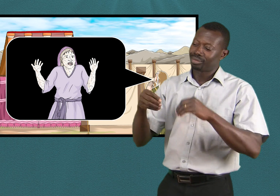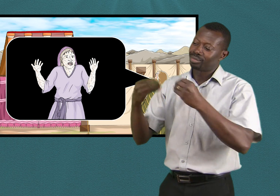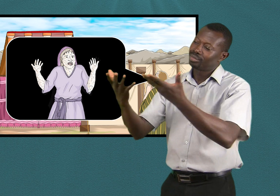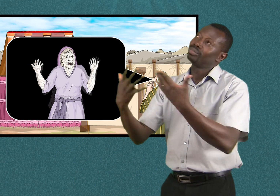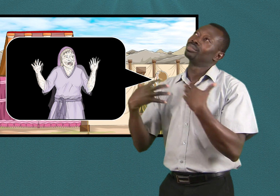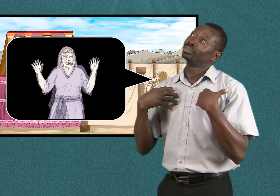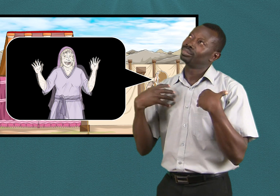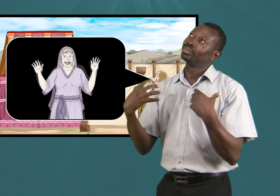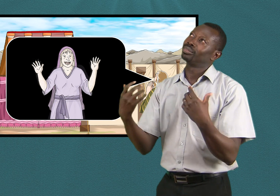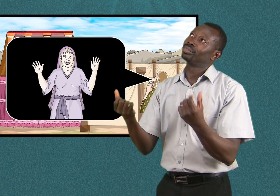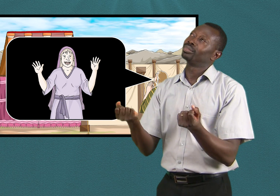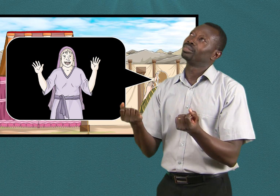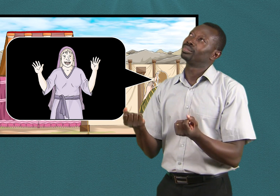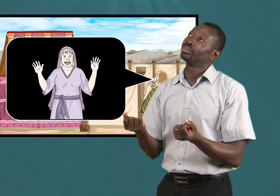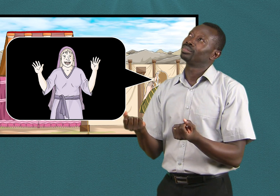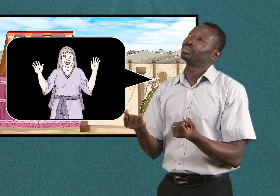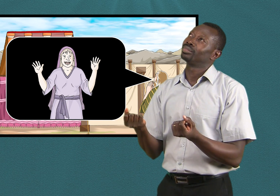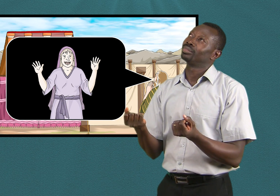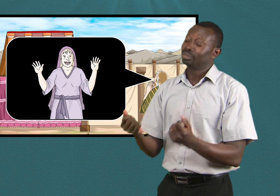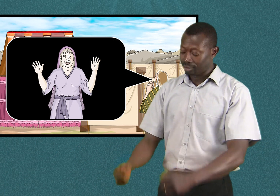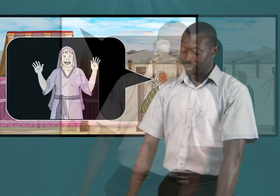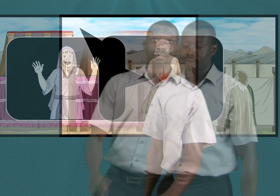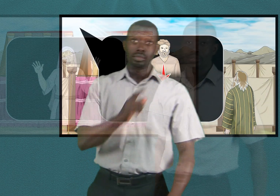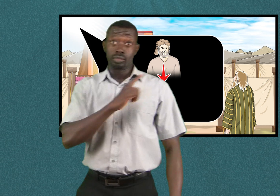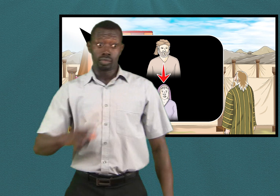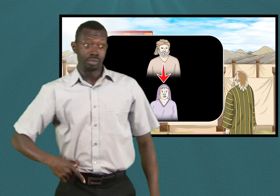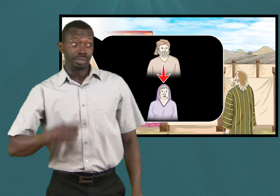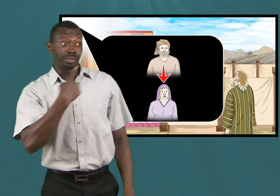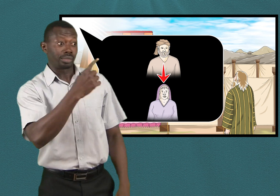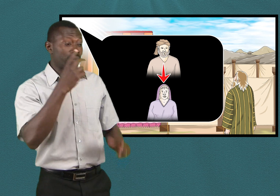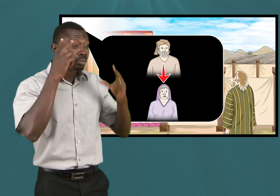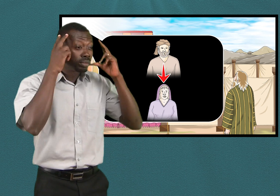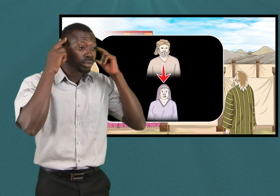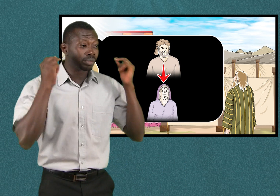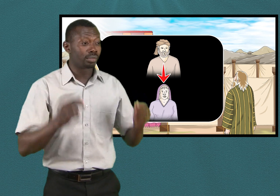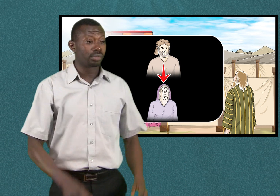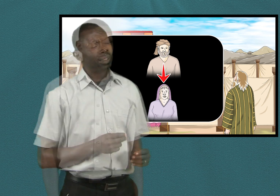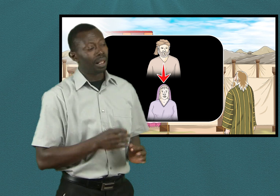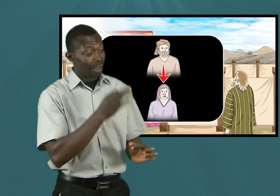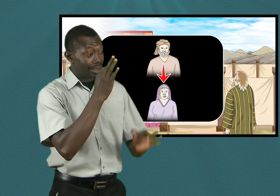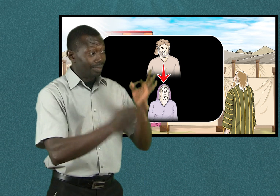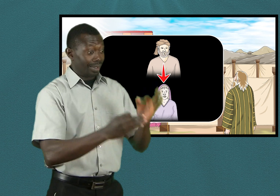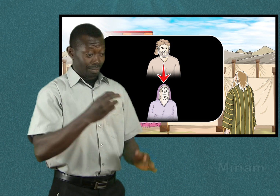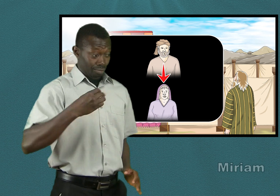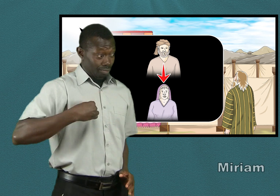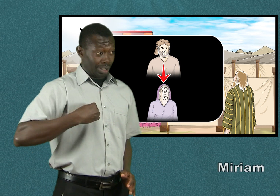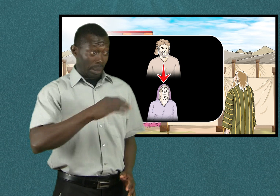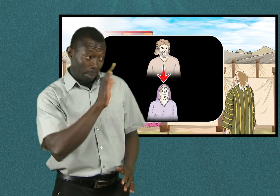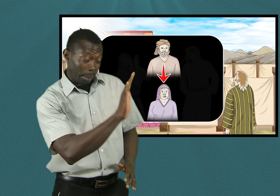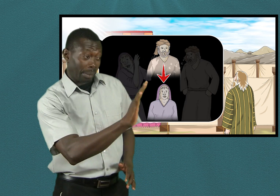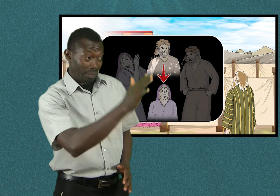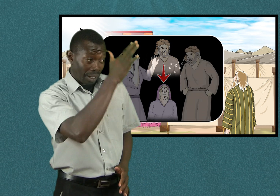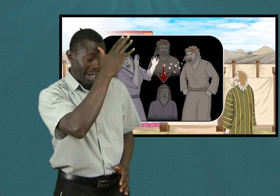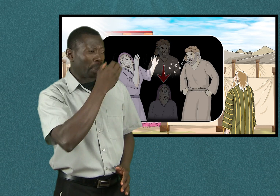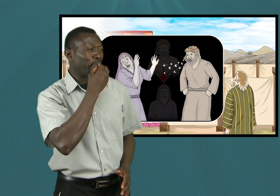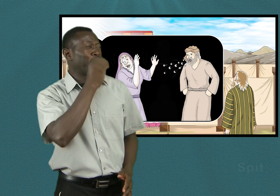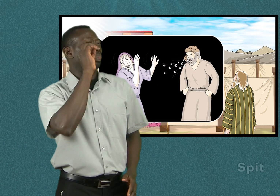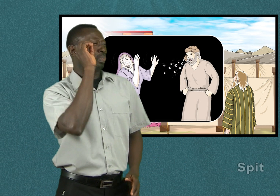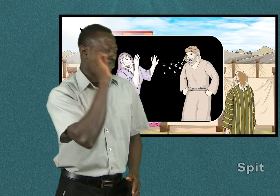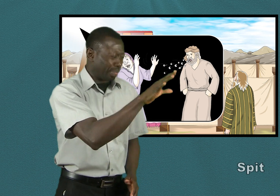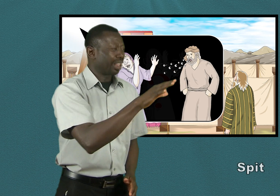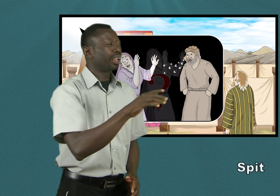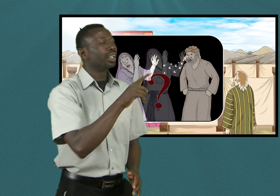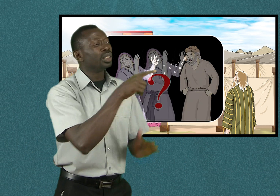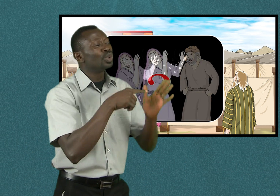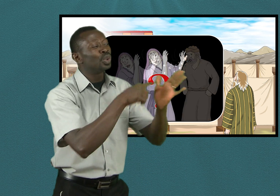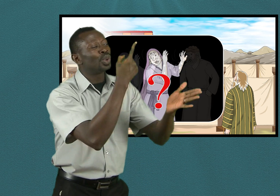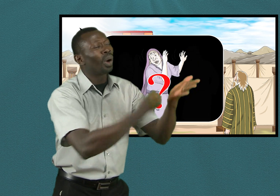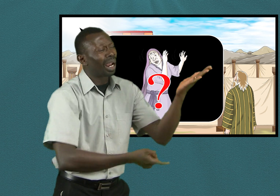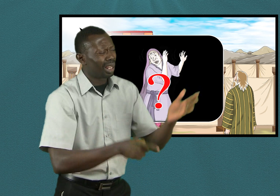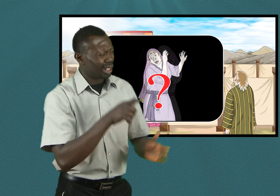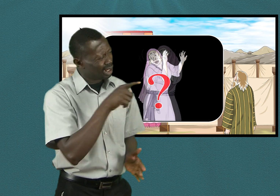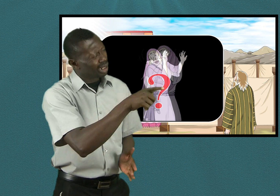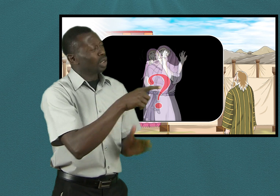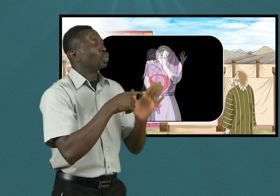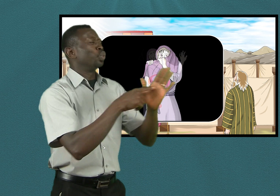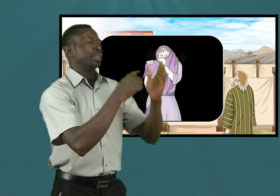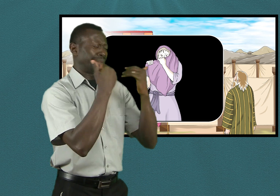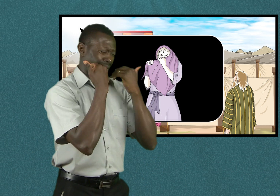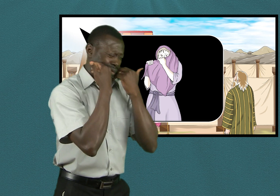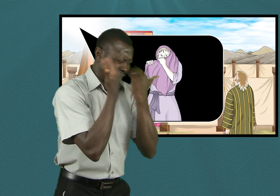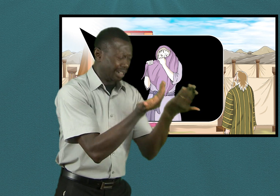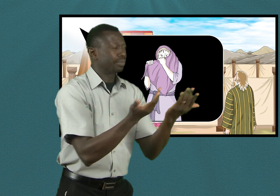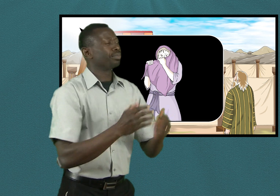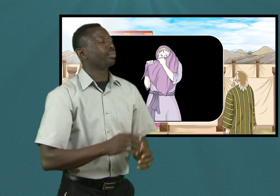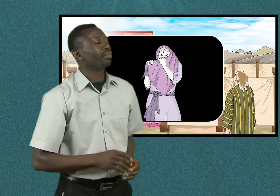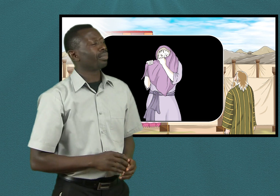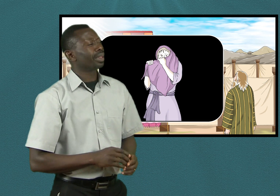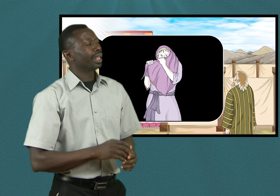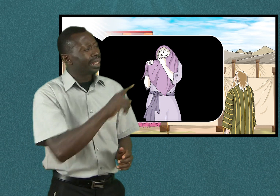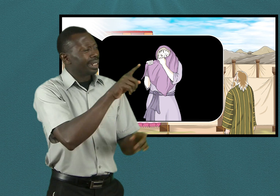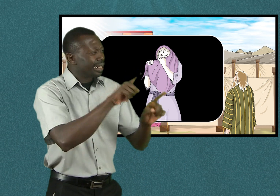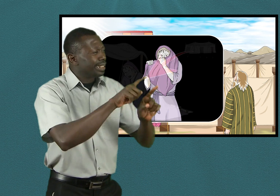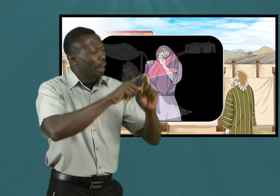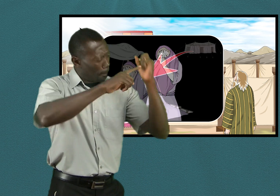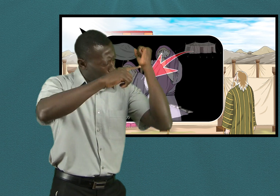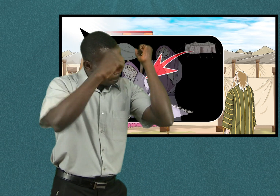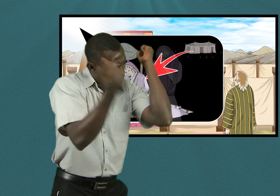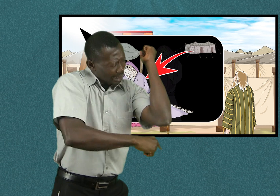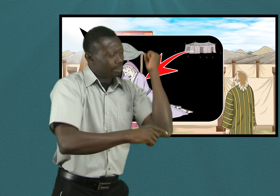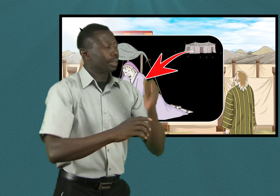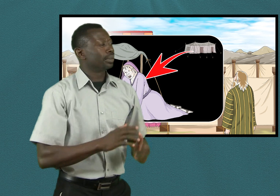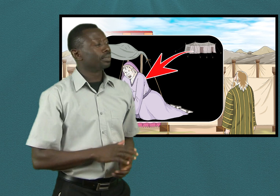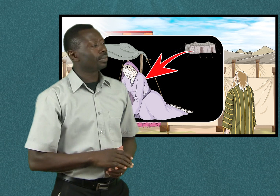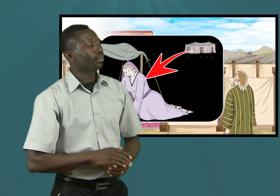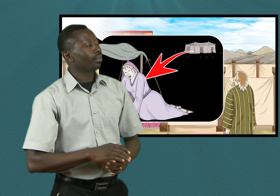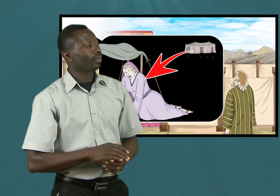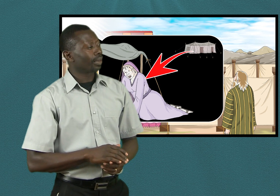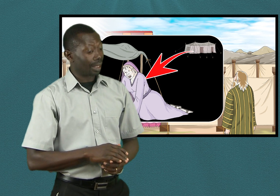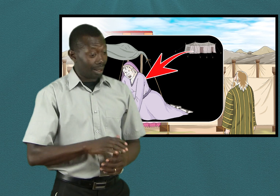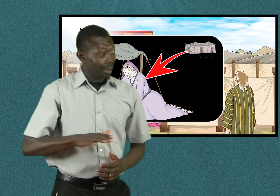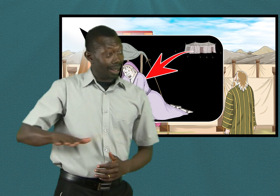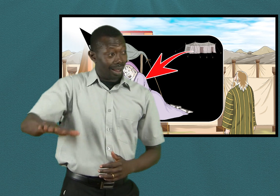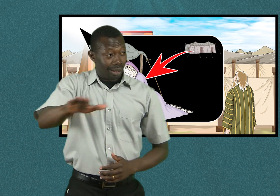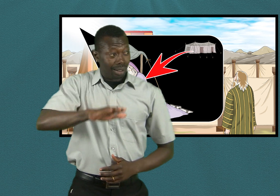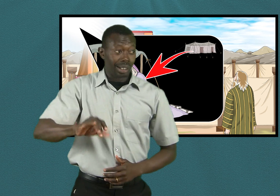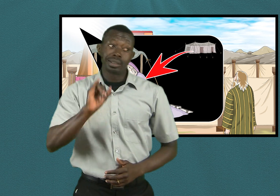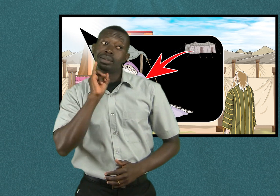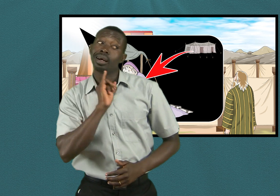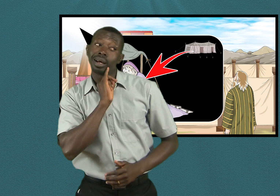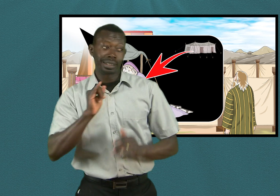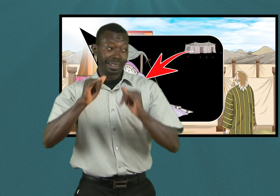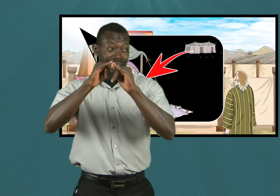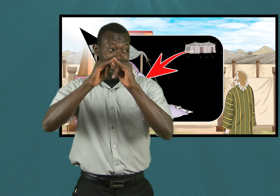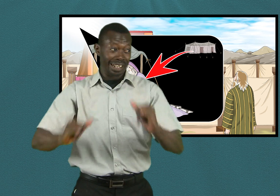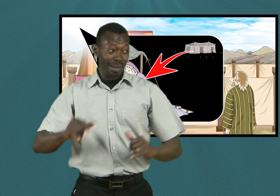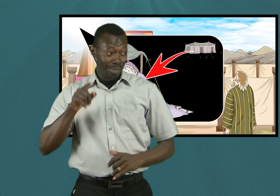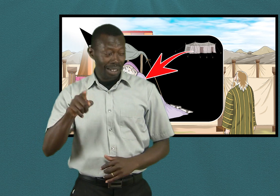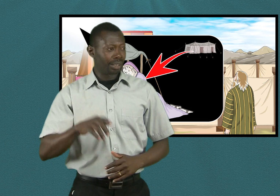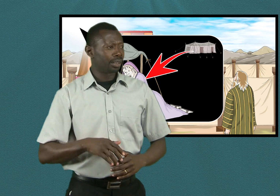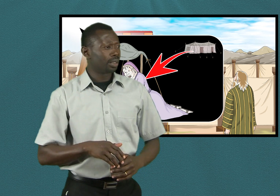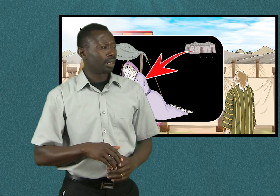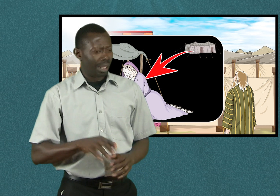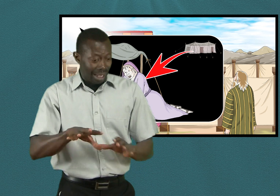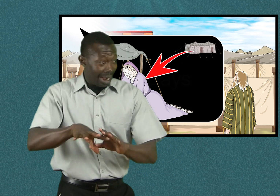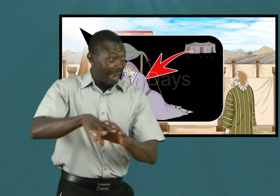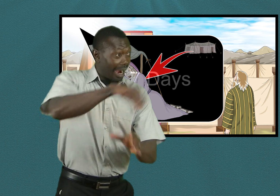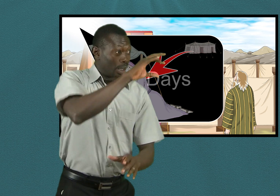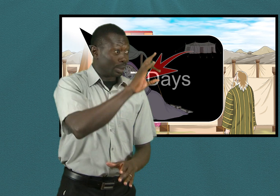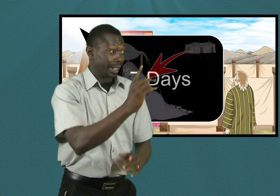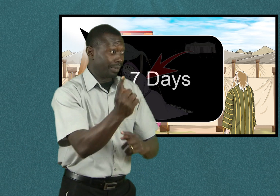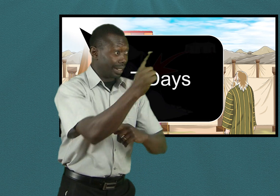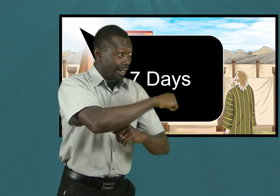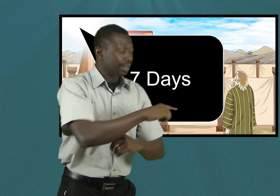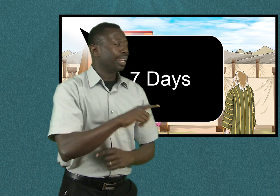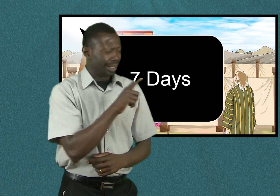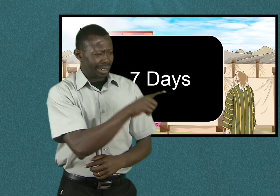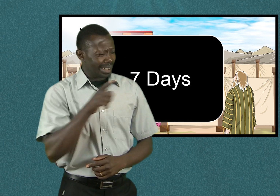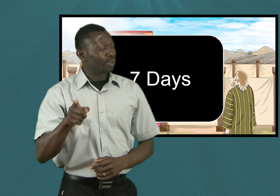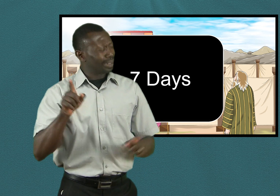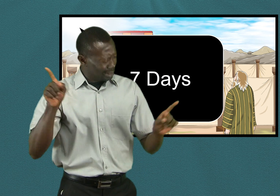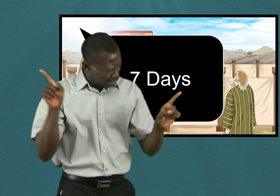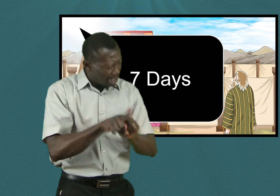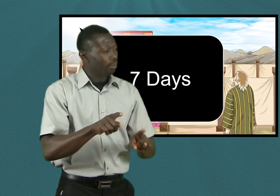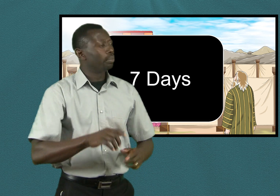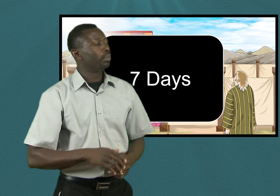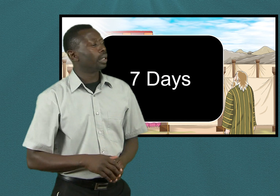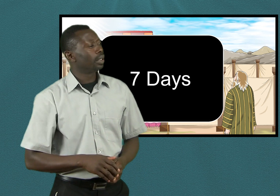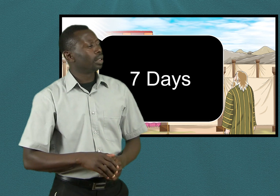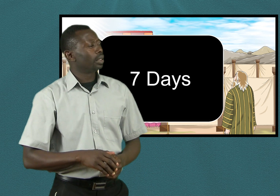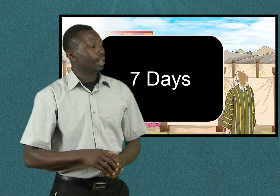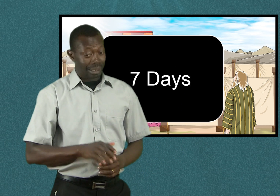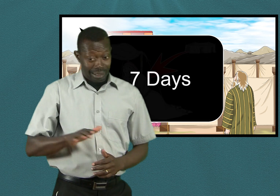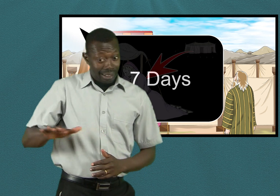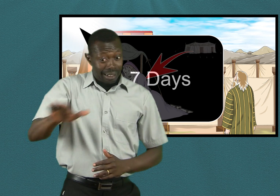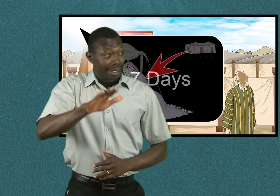But the LORD answered Moses, “If her father had but spit in her face, would she not have been in disgrace for seven days?